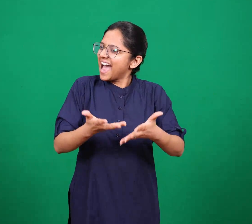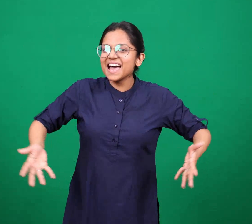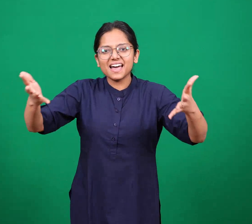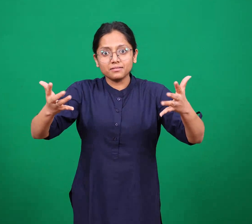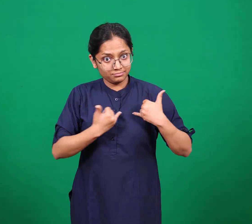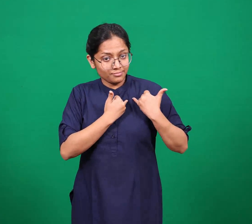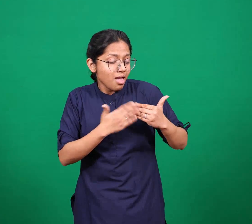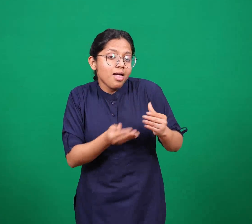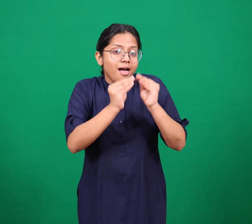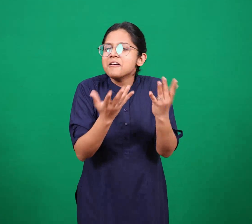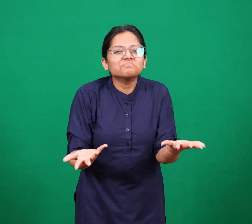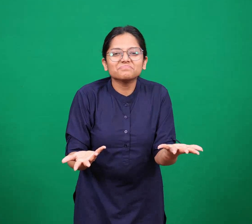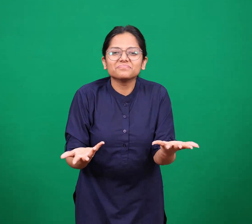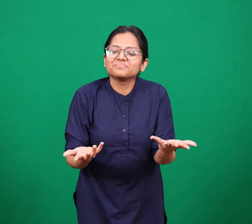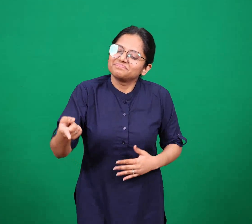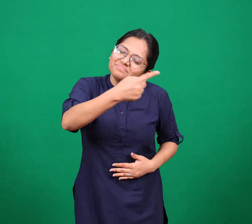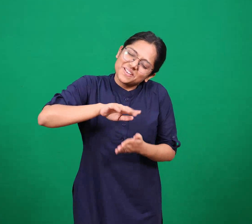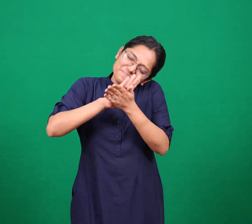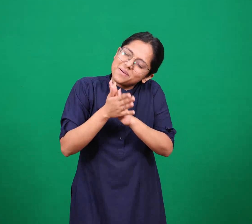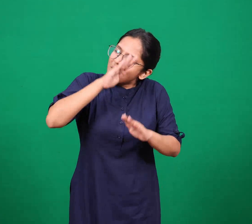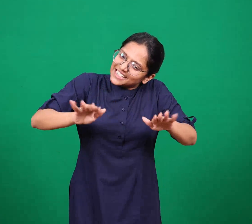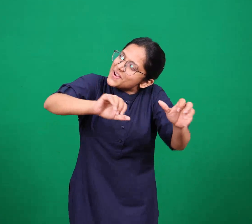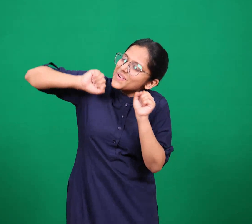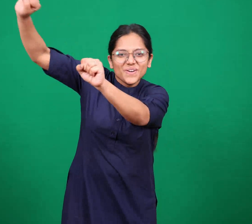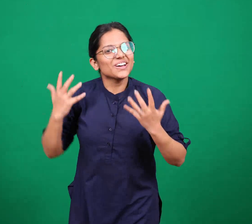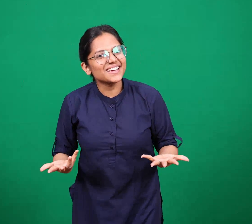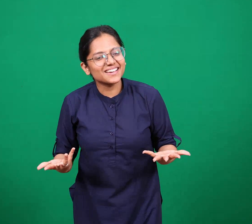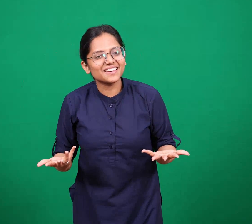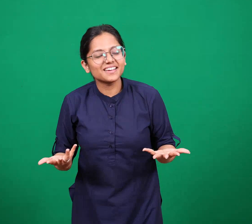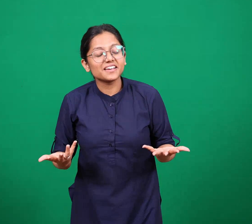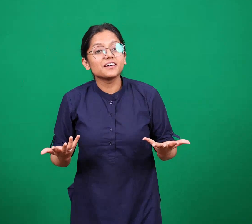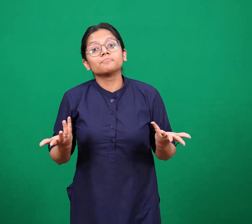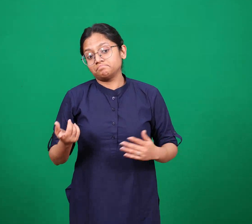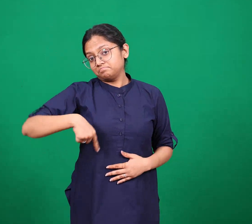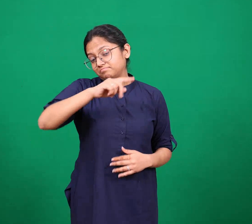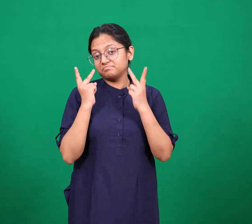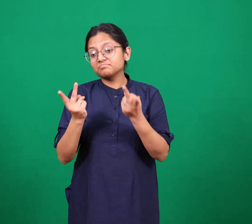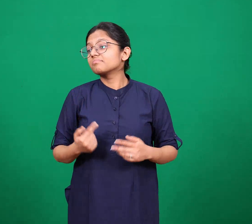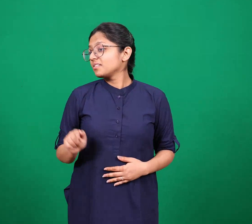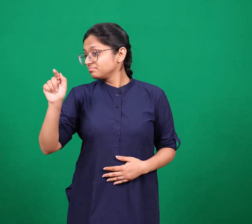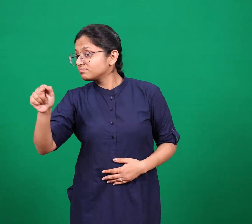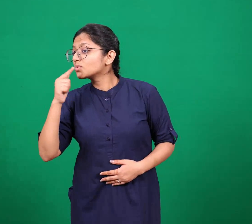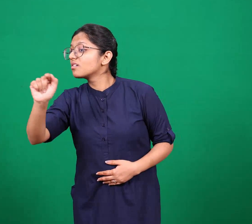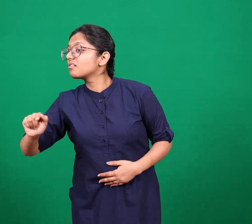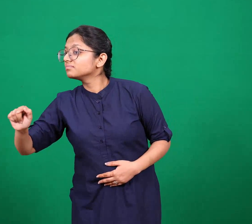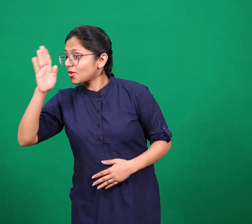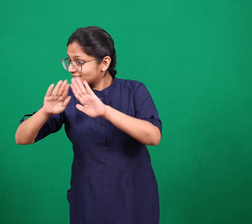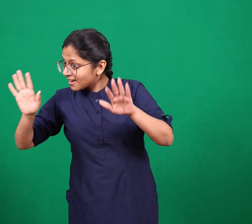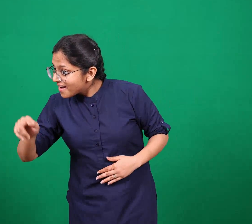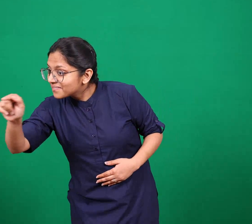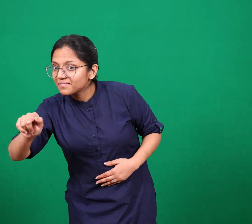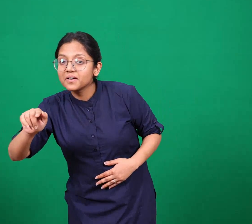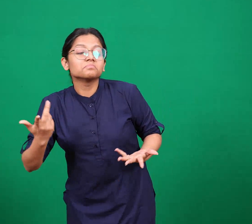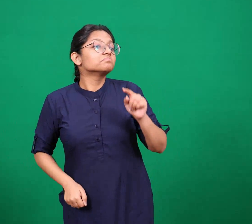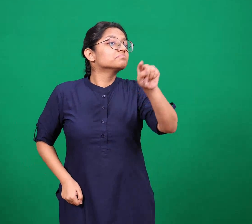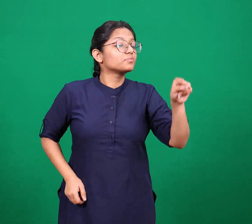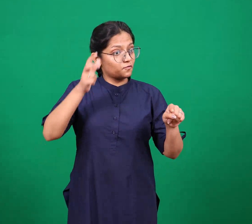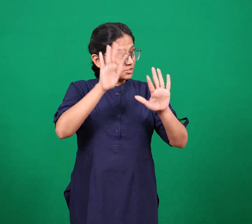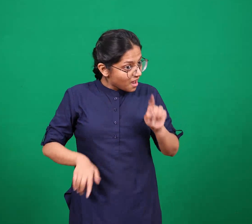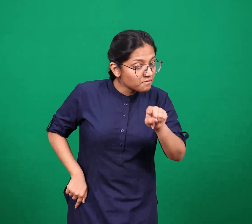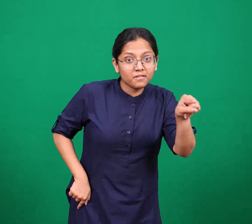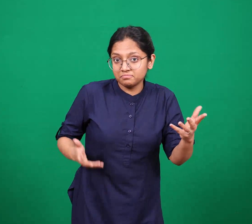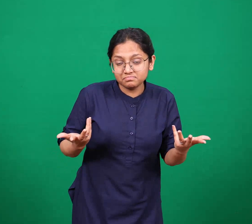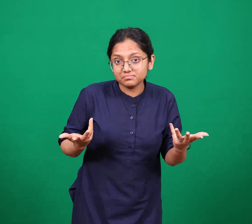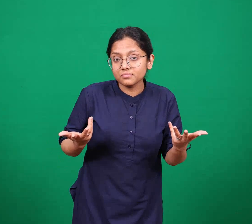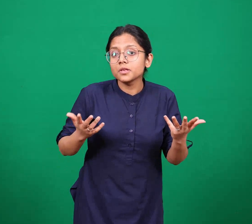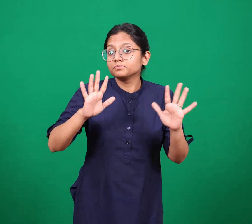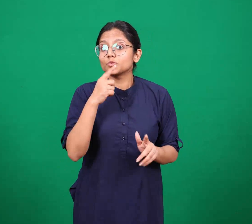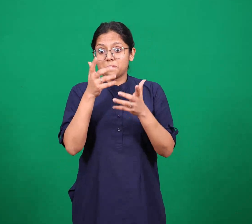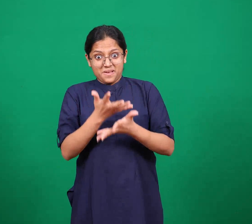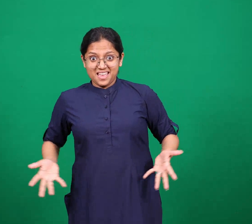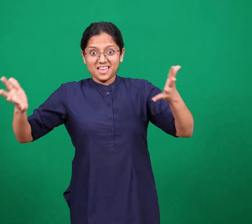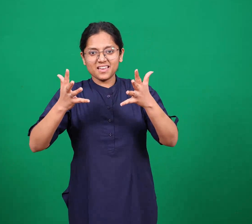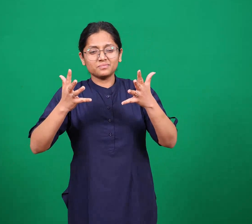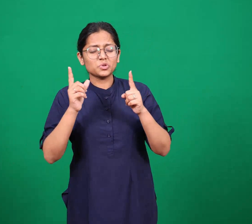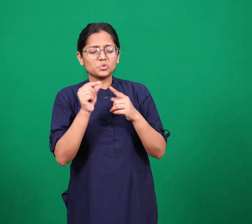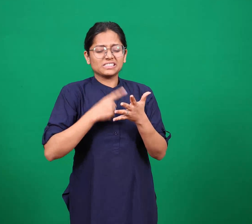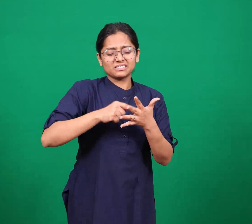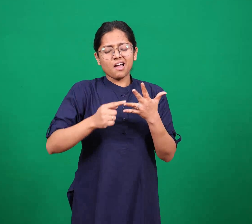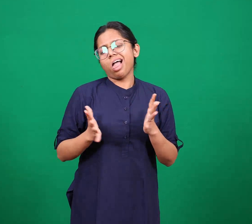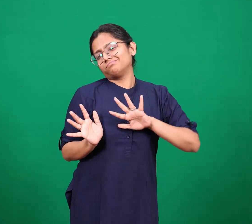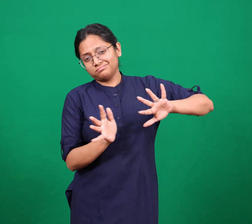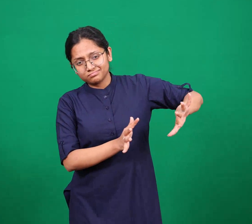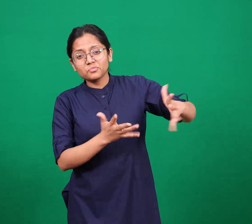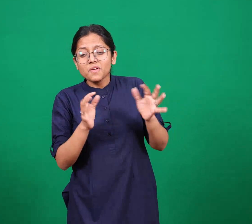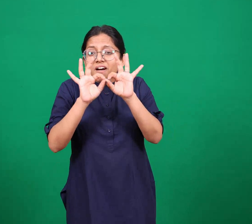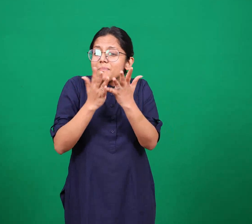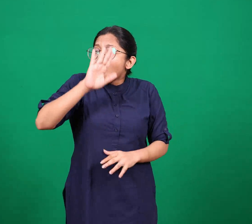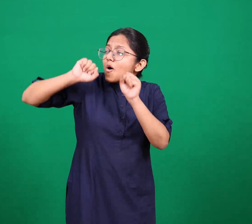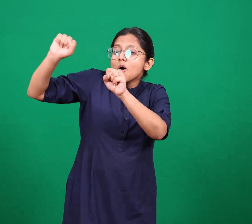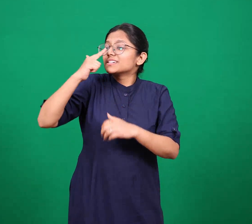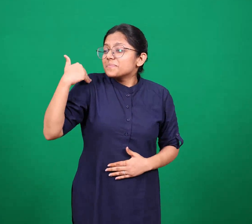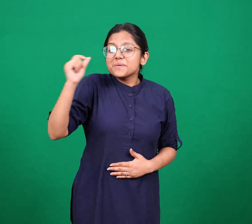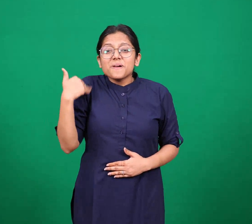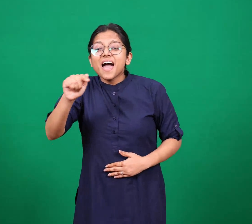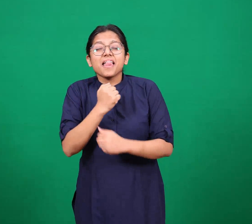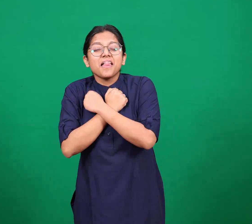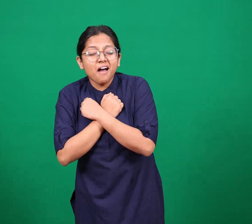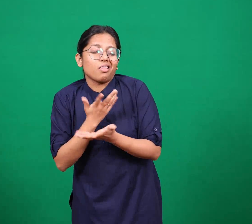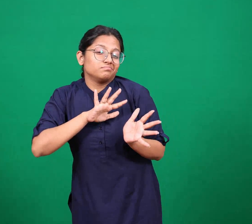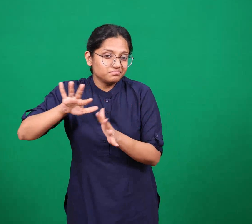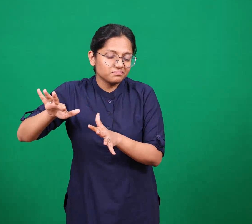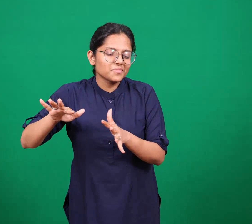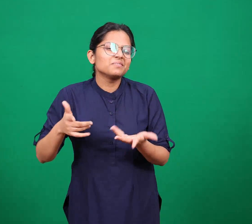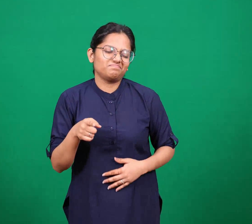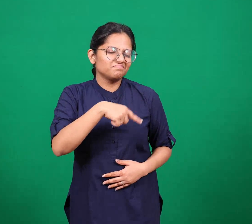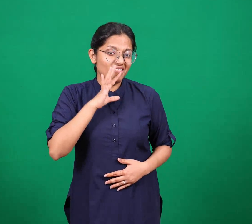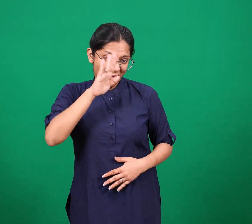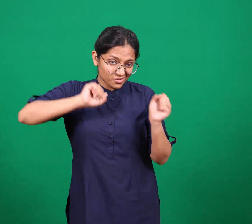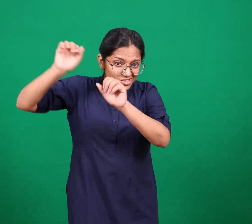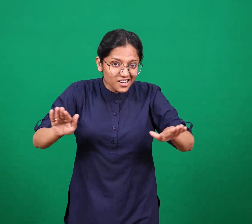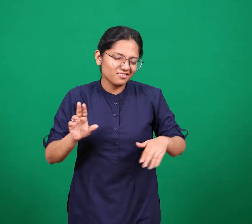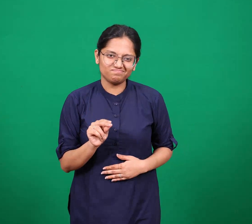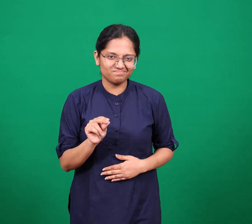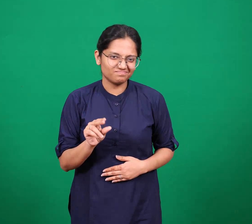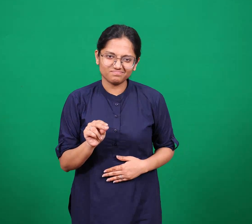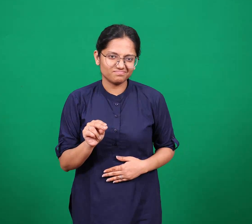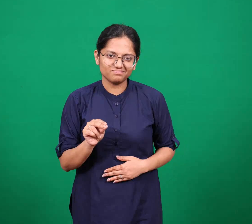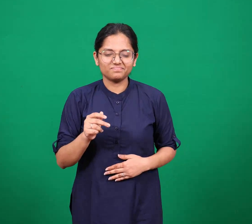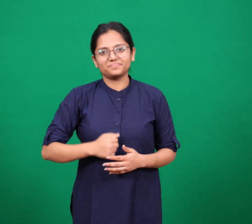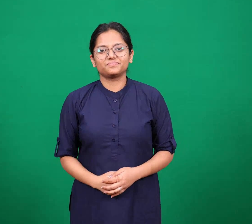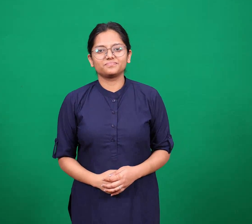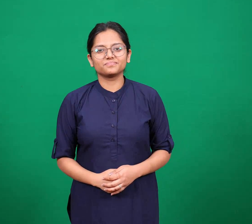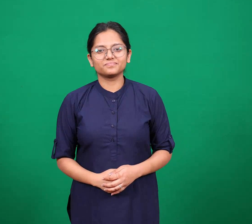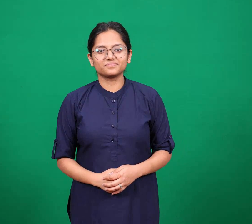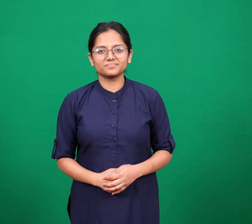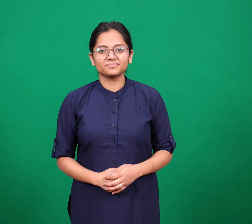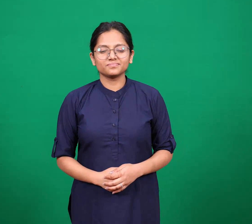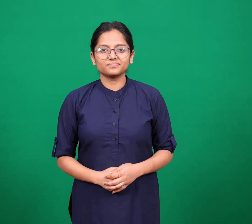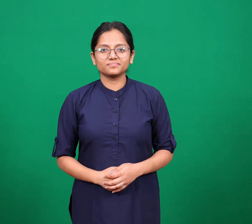By this the children of God are distinguished from the children of the devil: Anyone who does not practice righteousness is not of God, nor is anyone who does not love his brother.